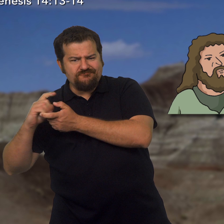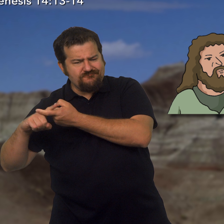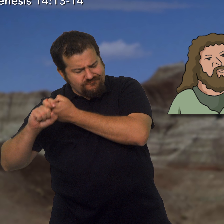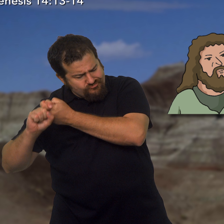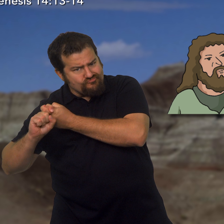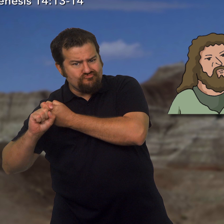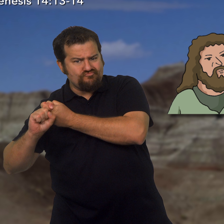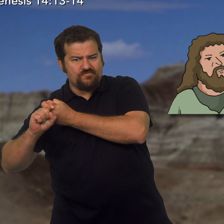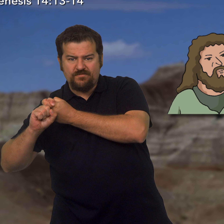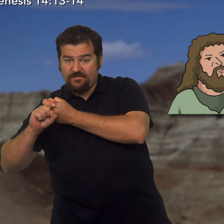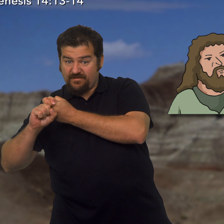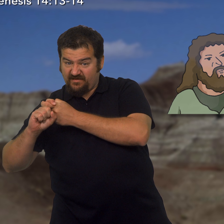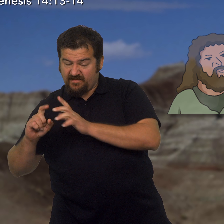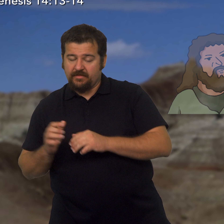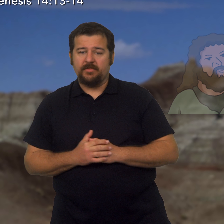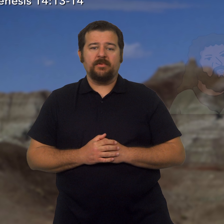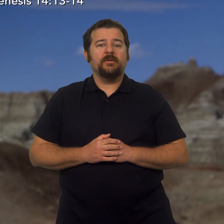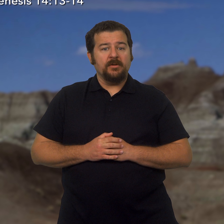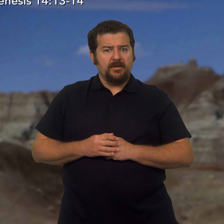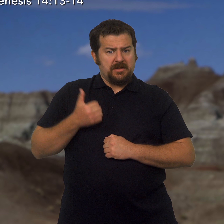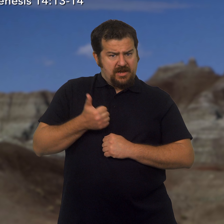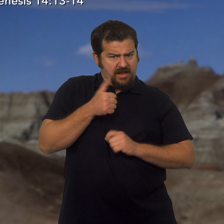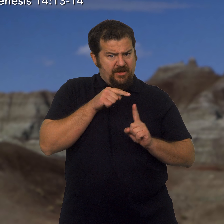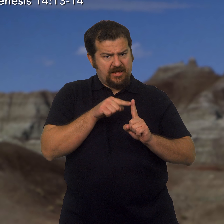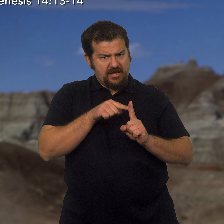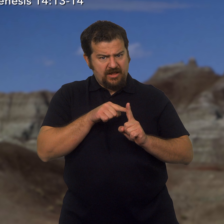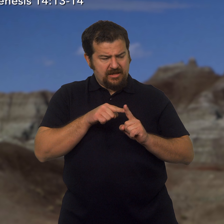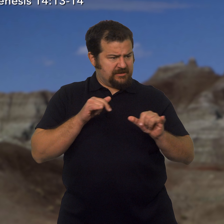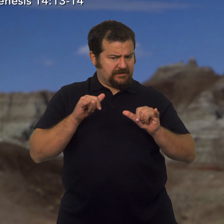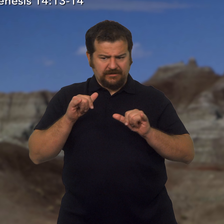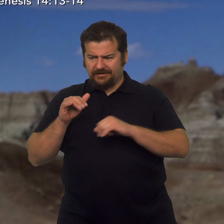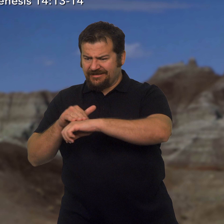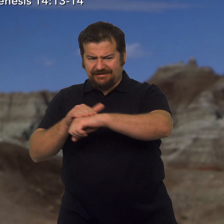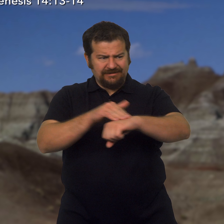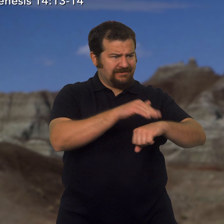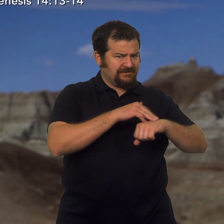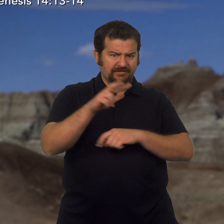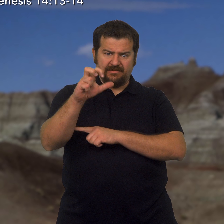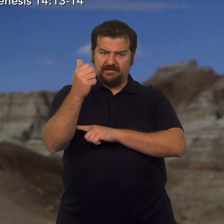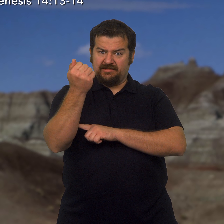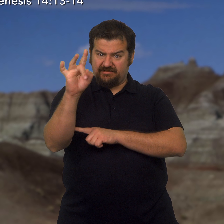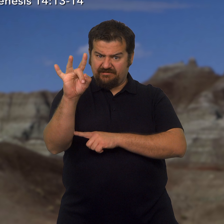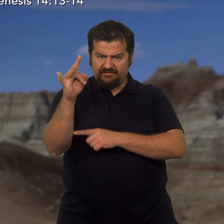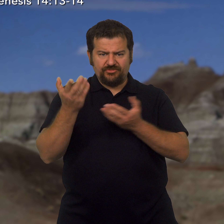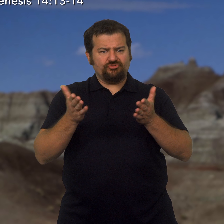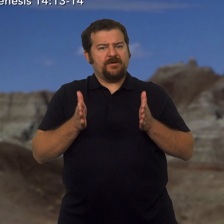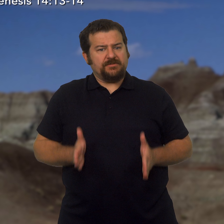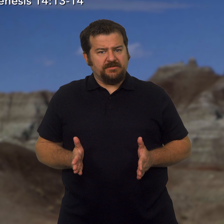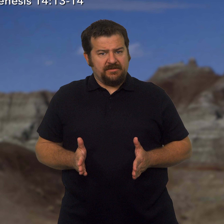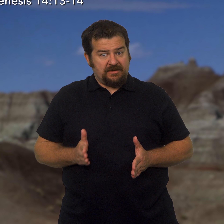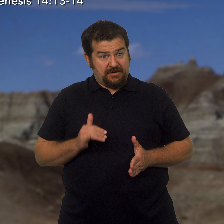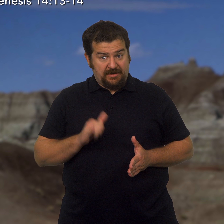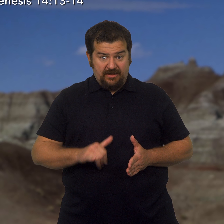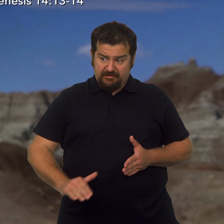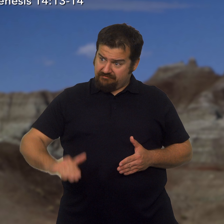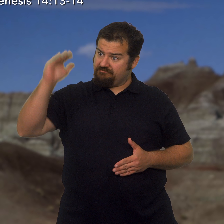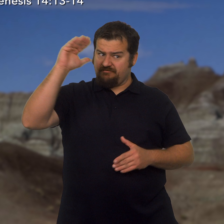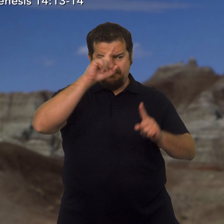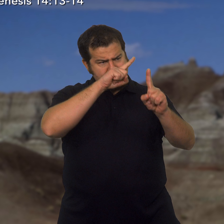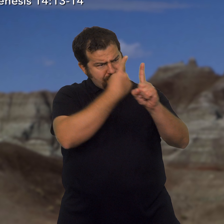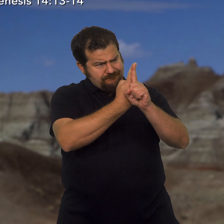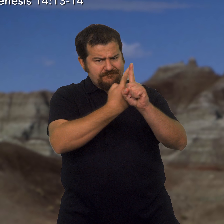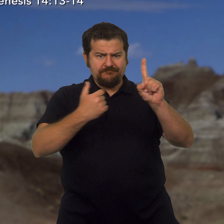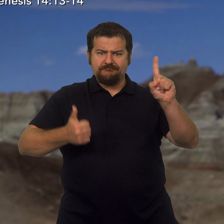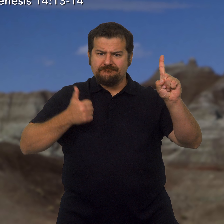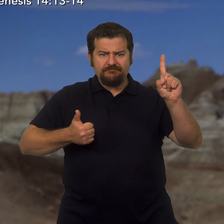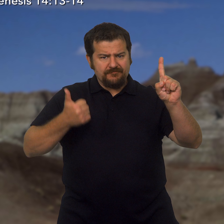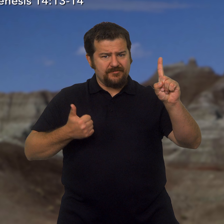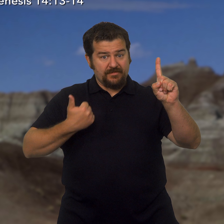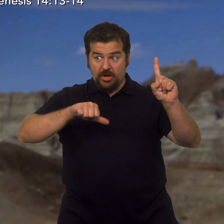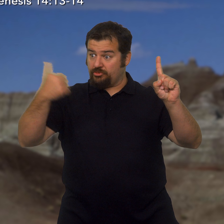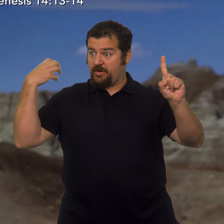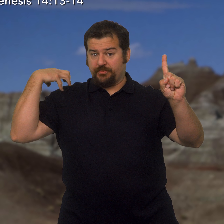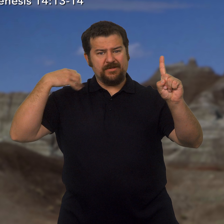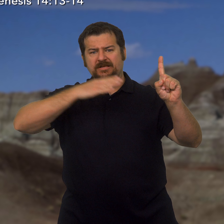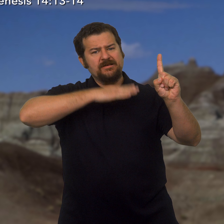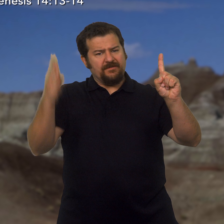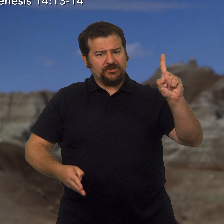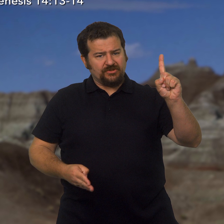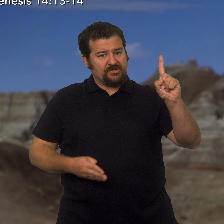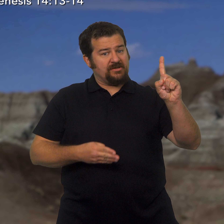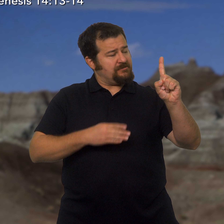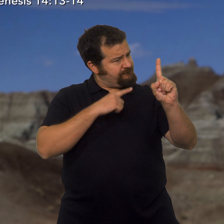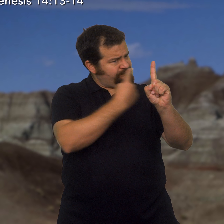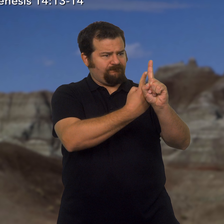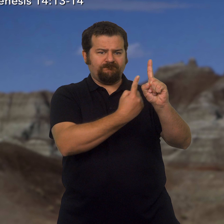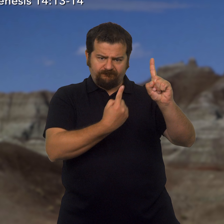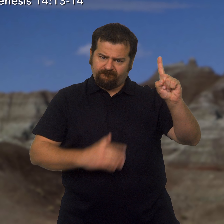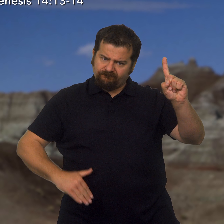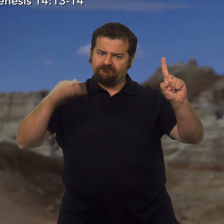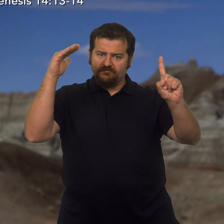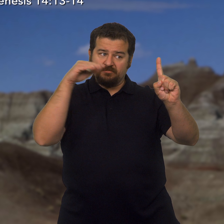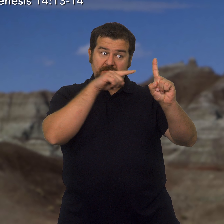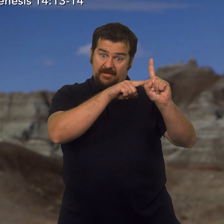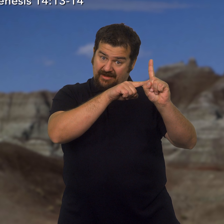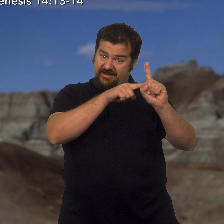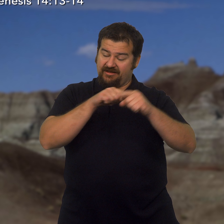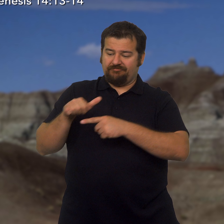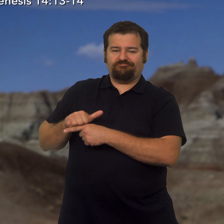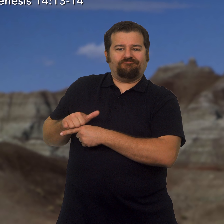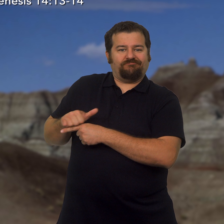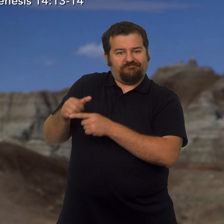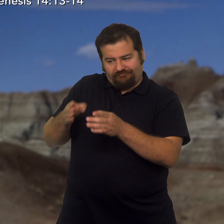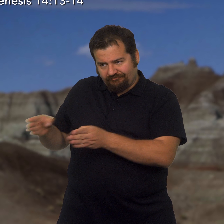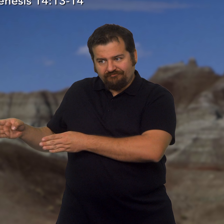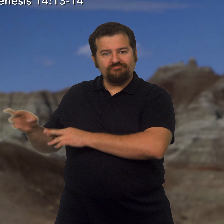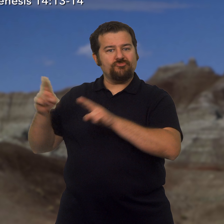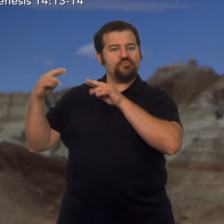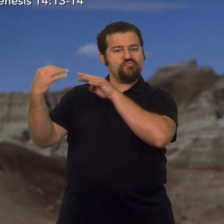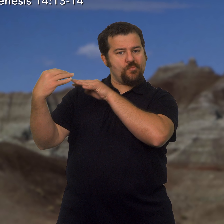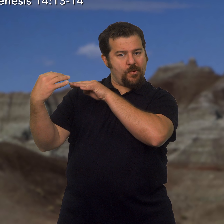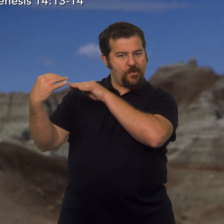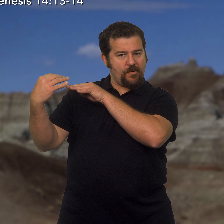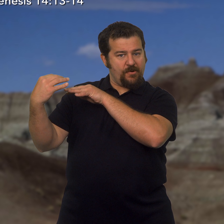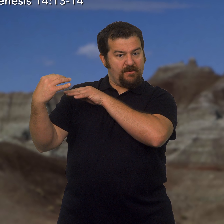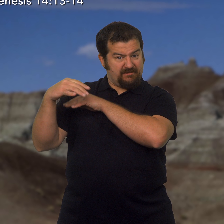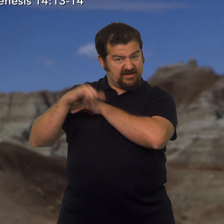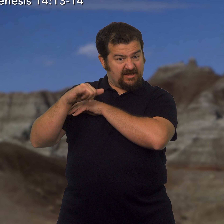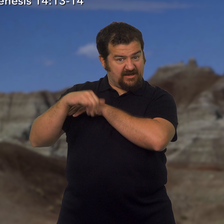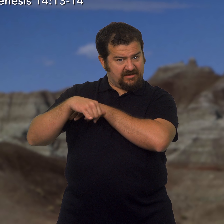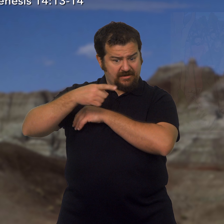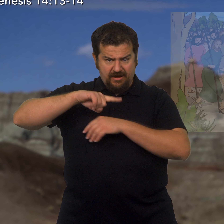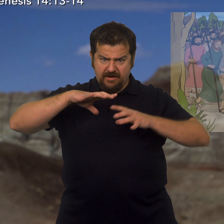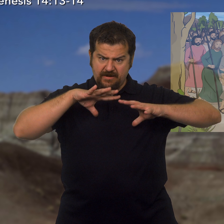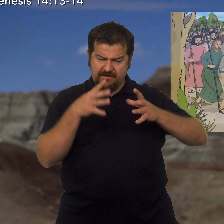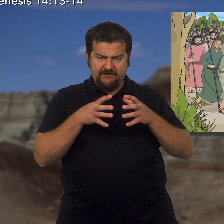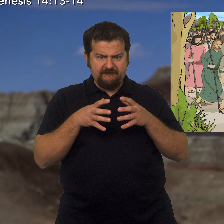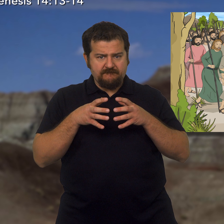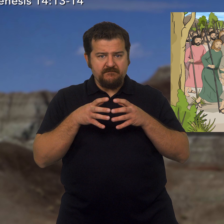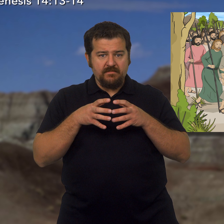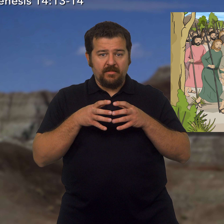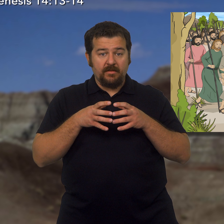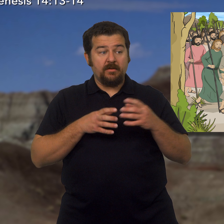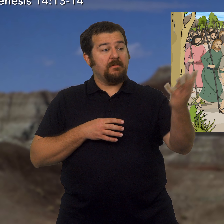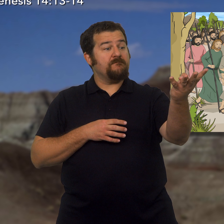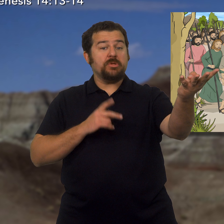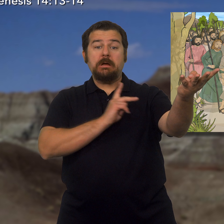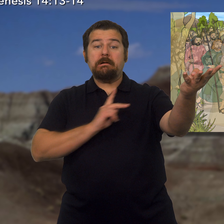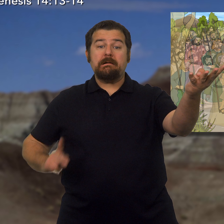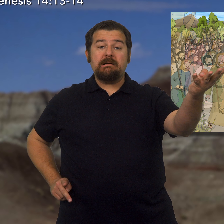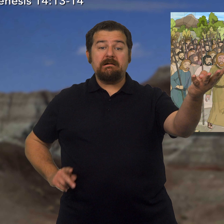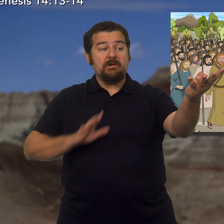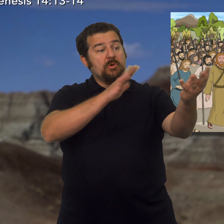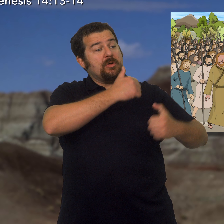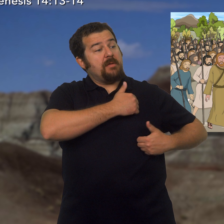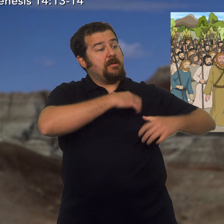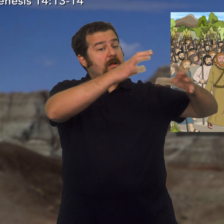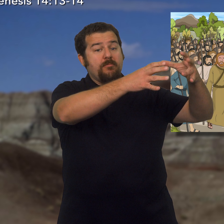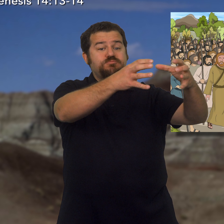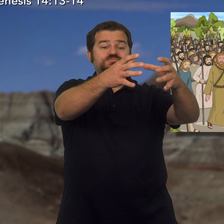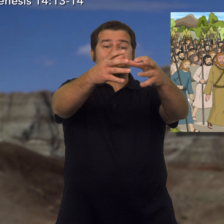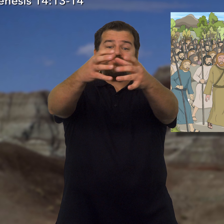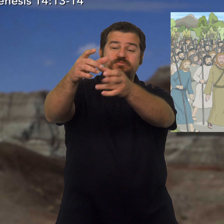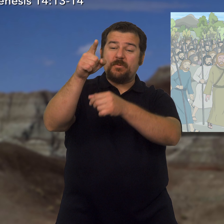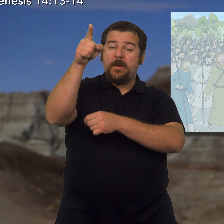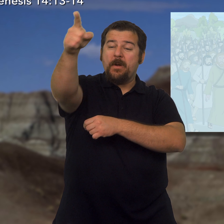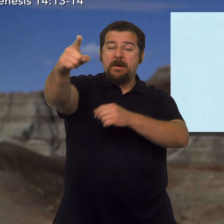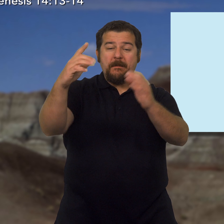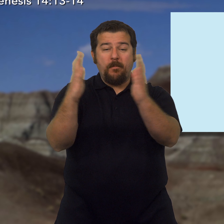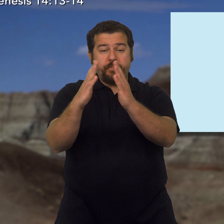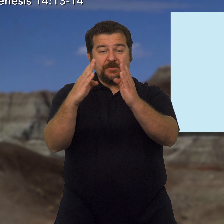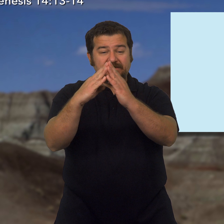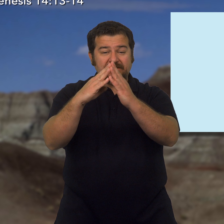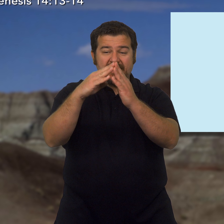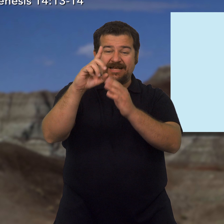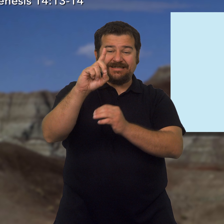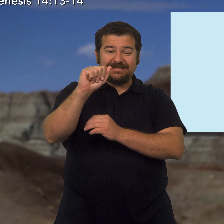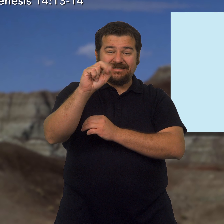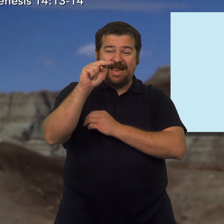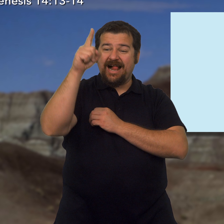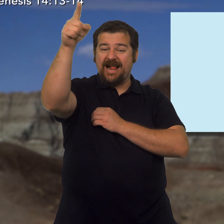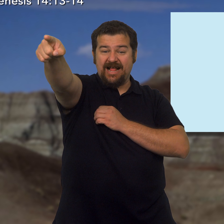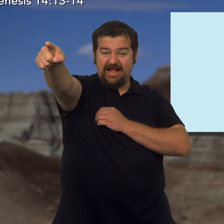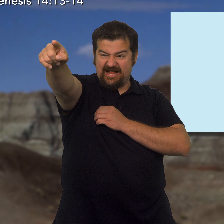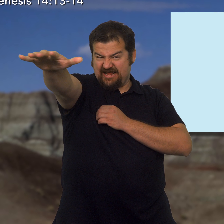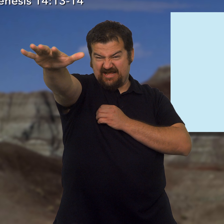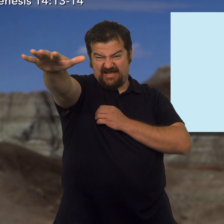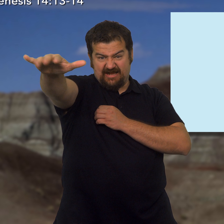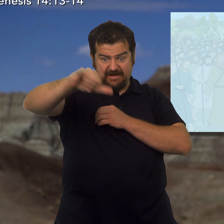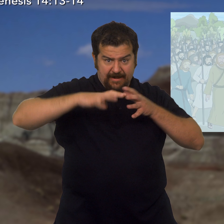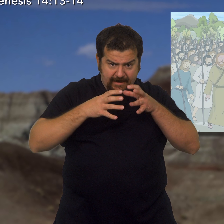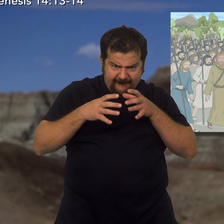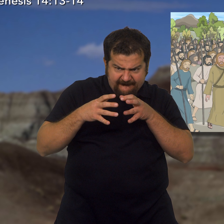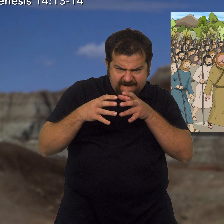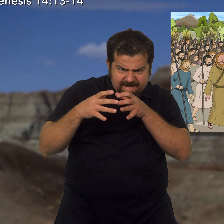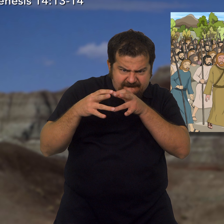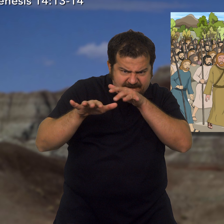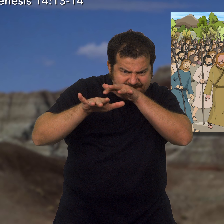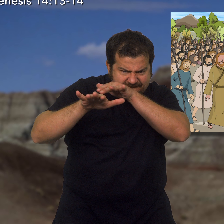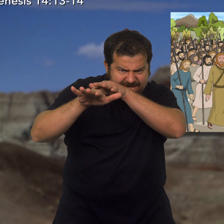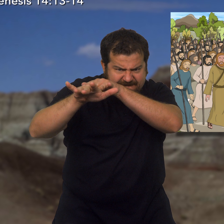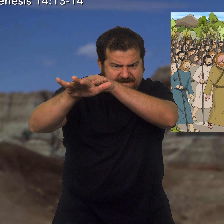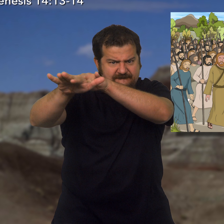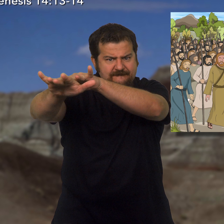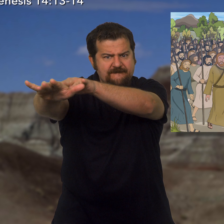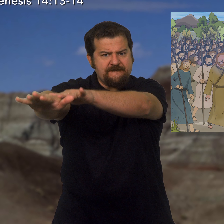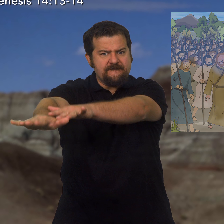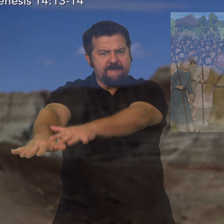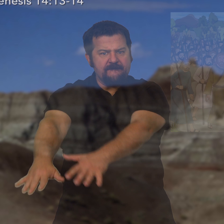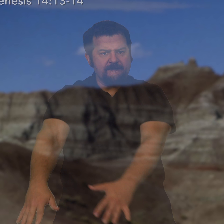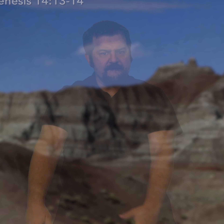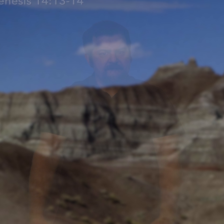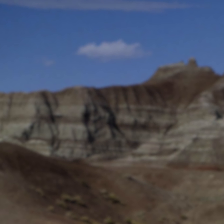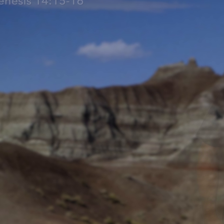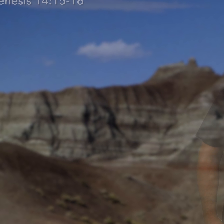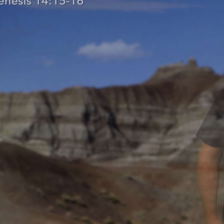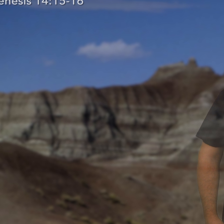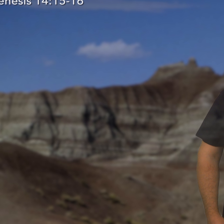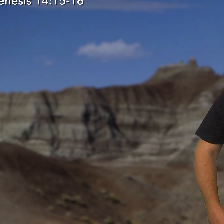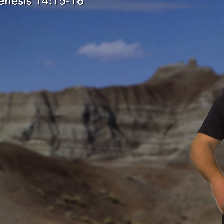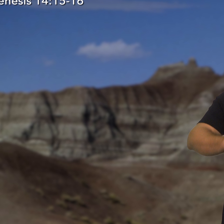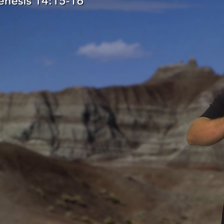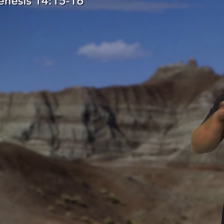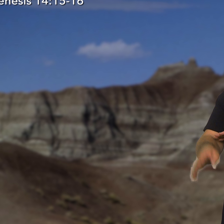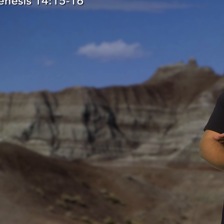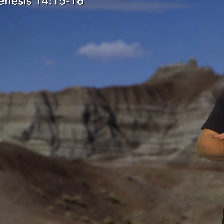And when Abram heard that his relative had been captured, he mobilized the 318 trained men born in his household, and they set out in pursuit as far as Dan.